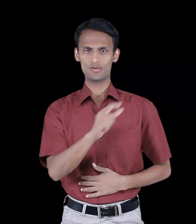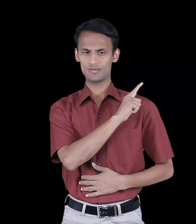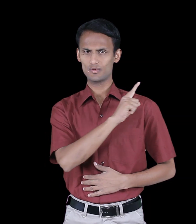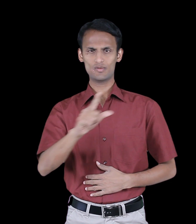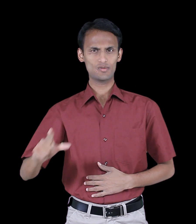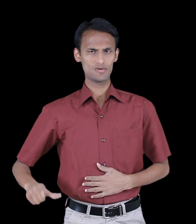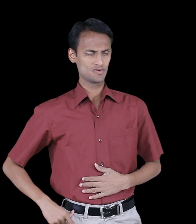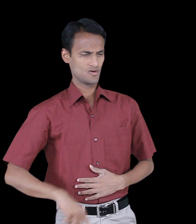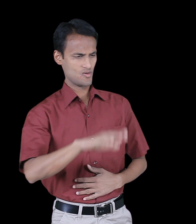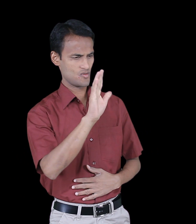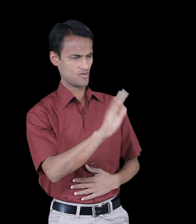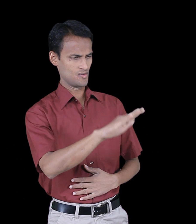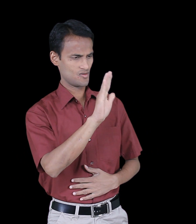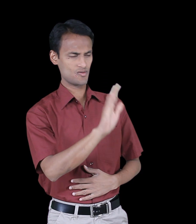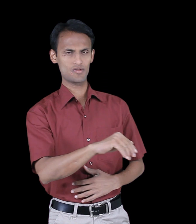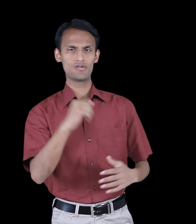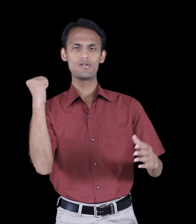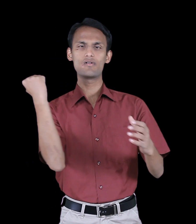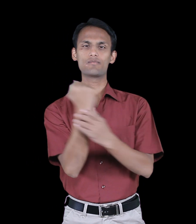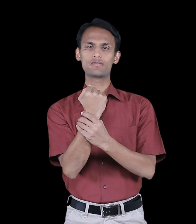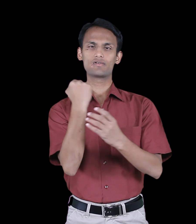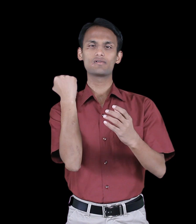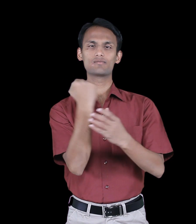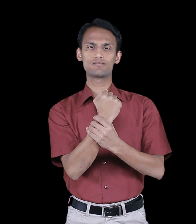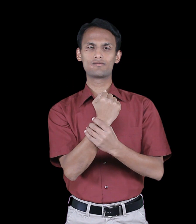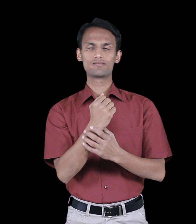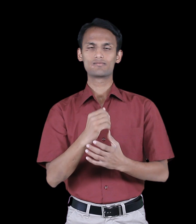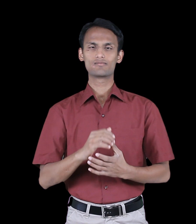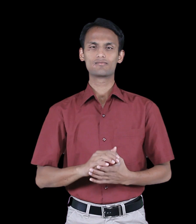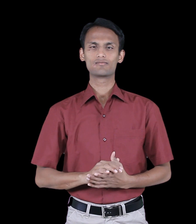The Lord calls Abram